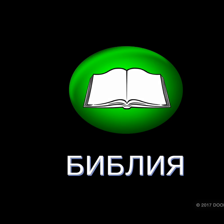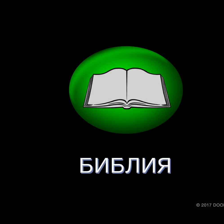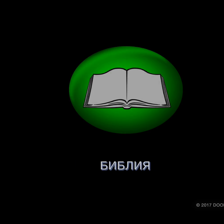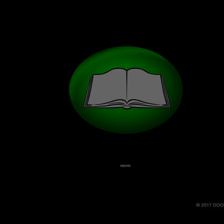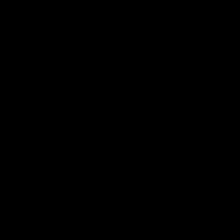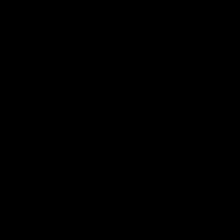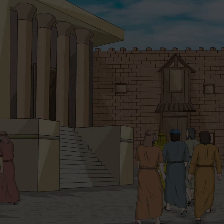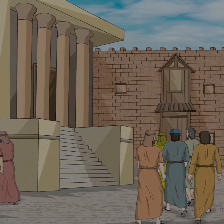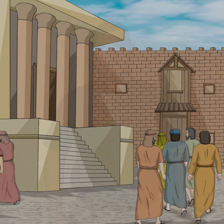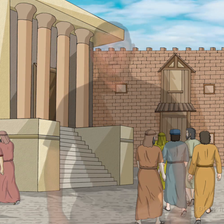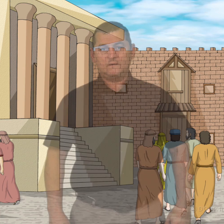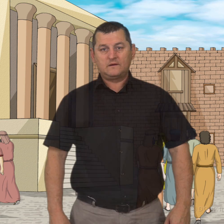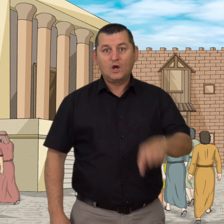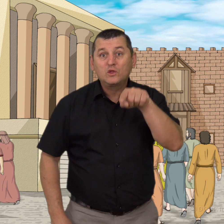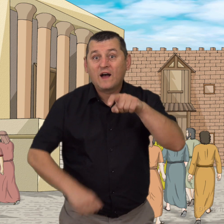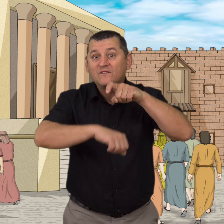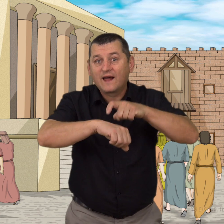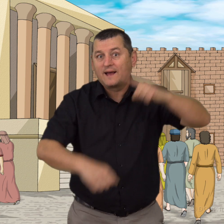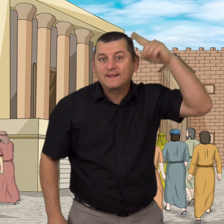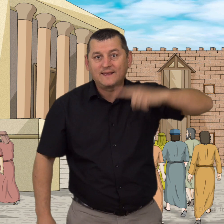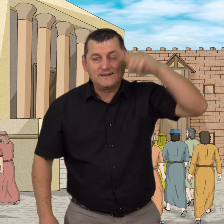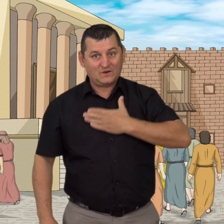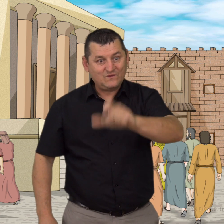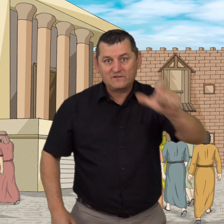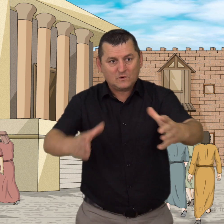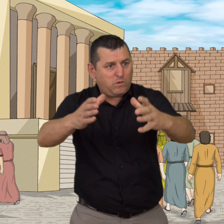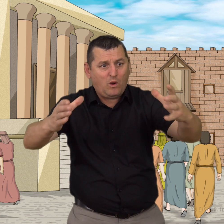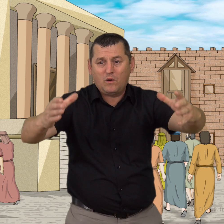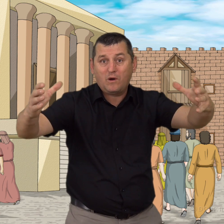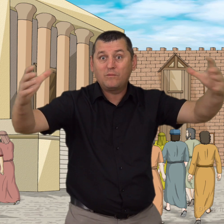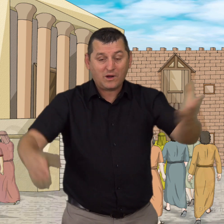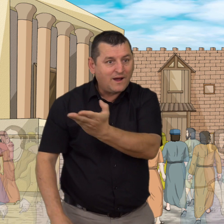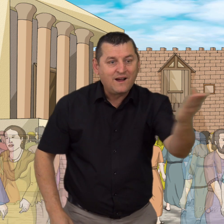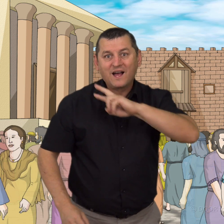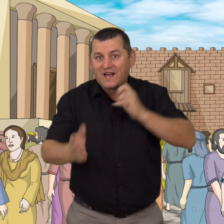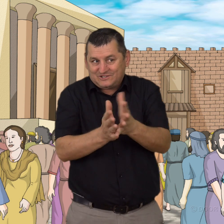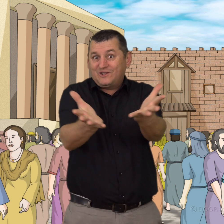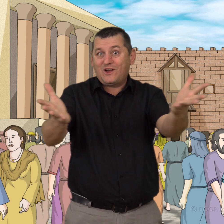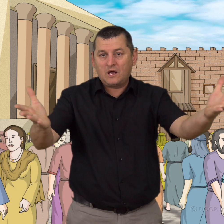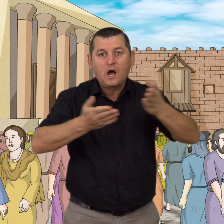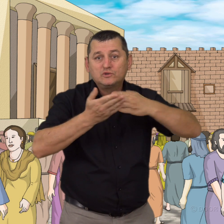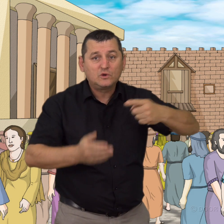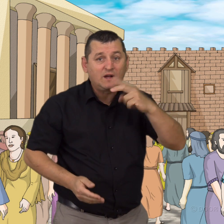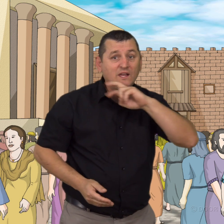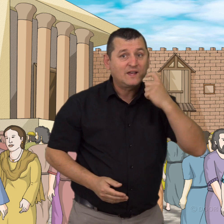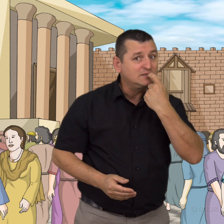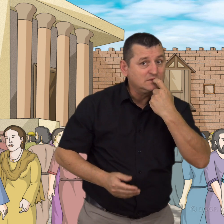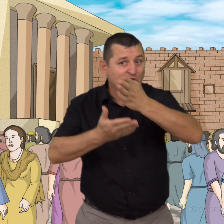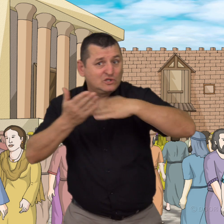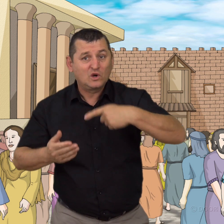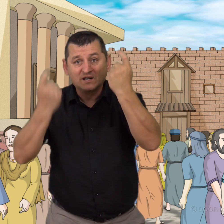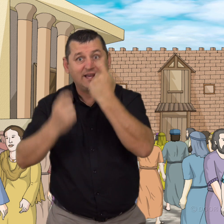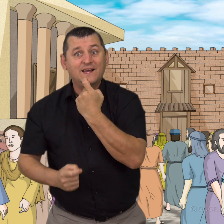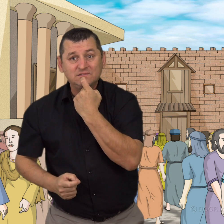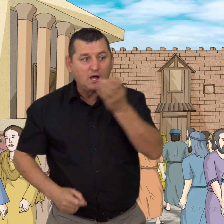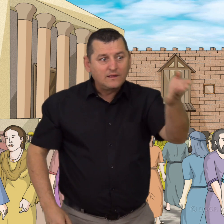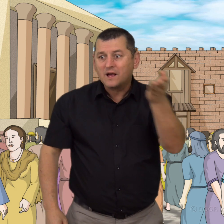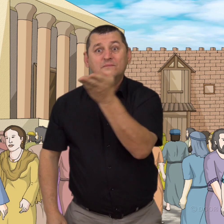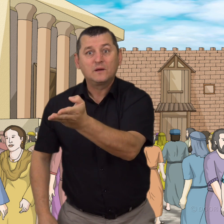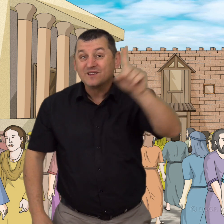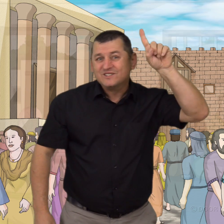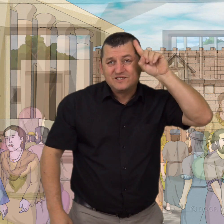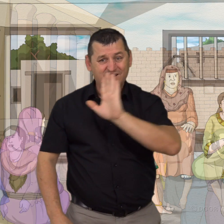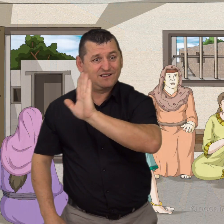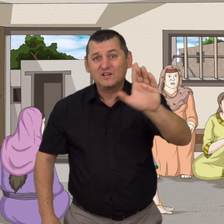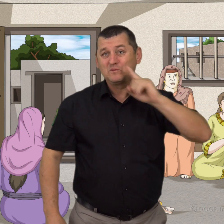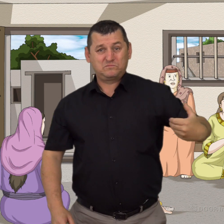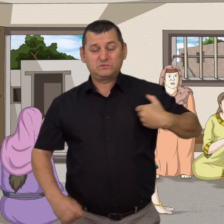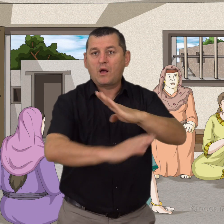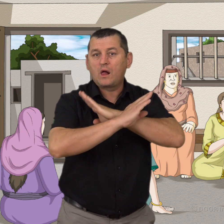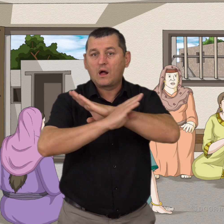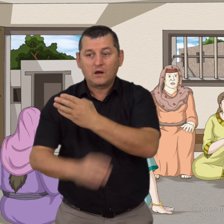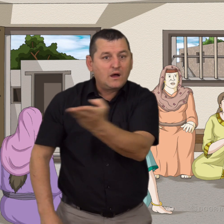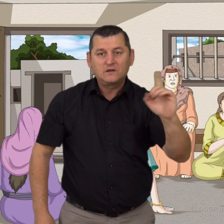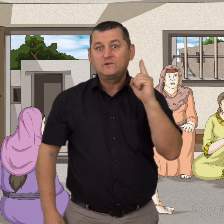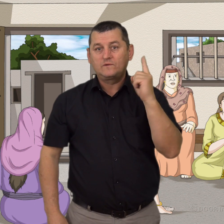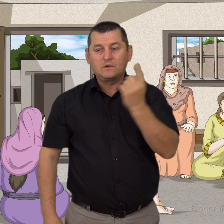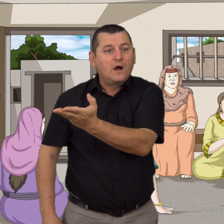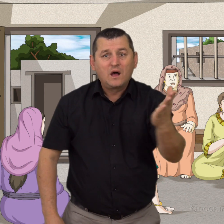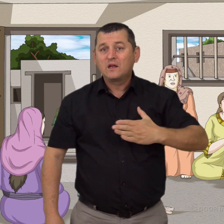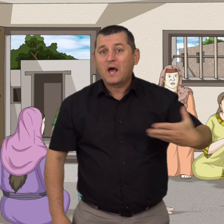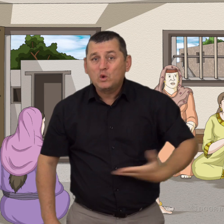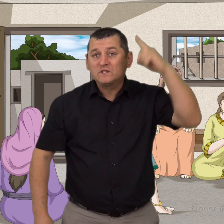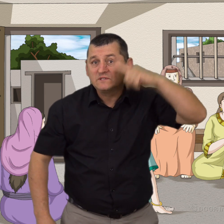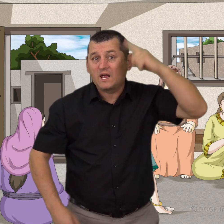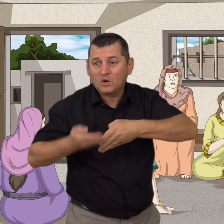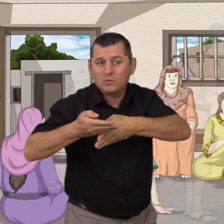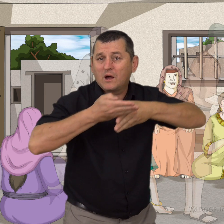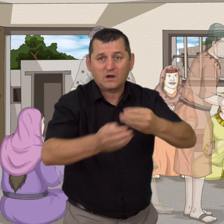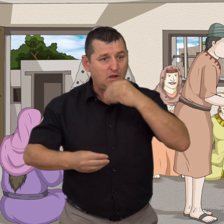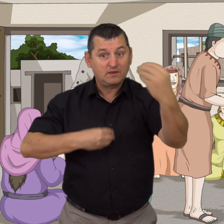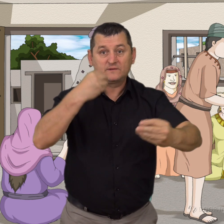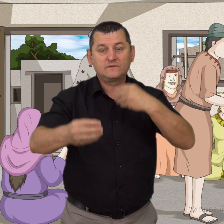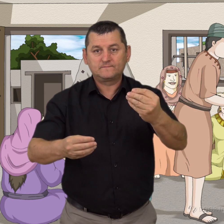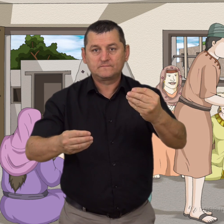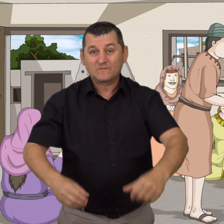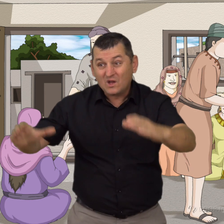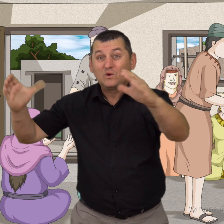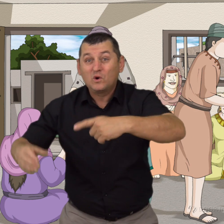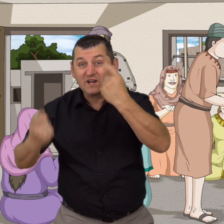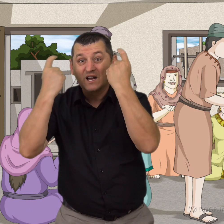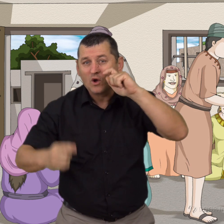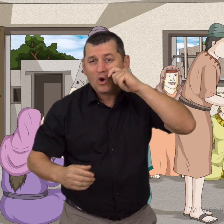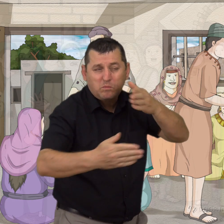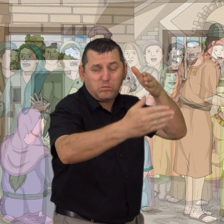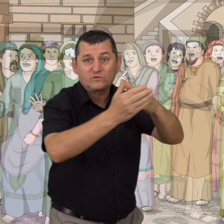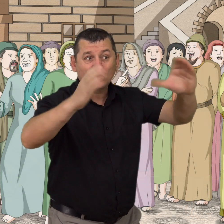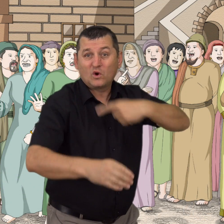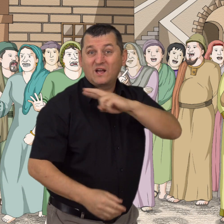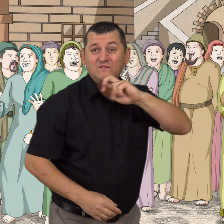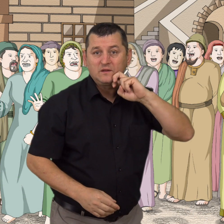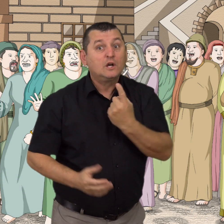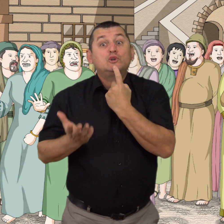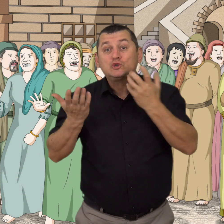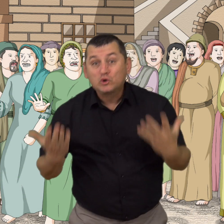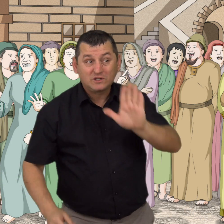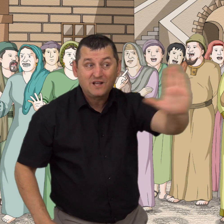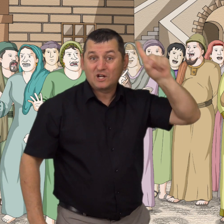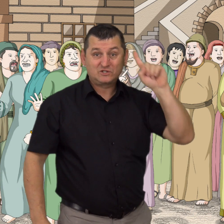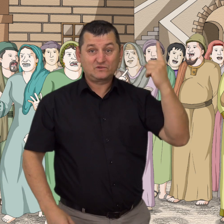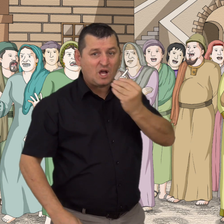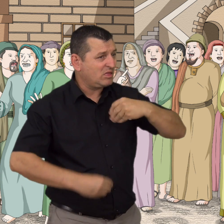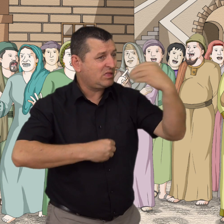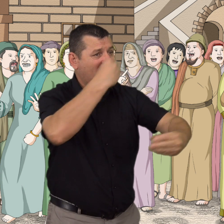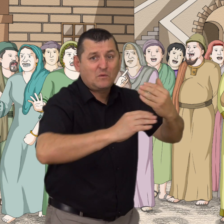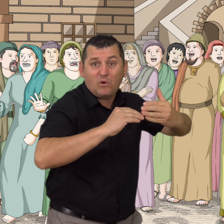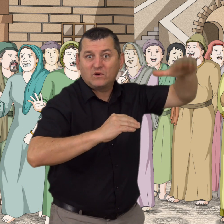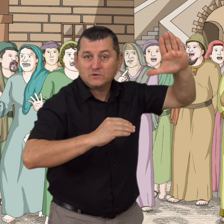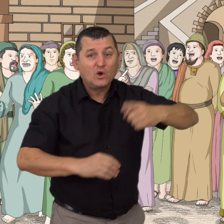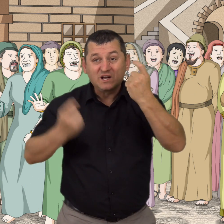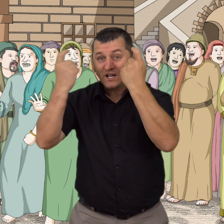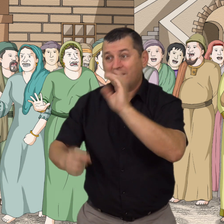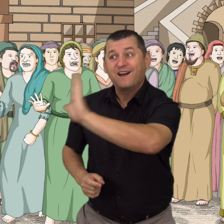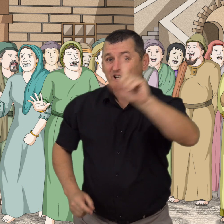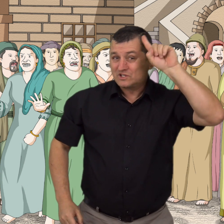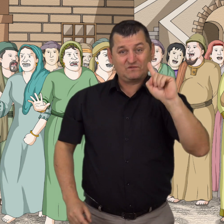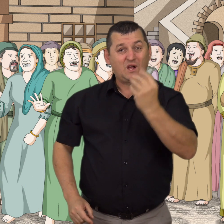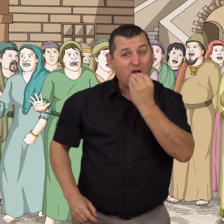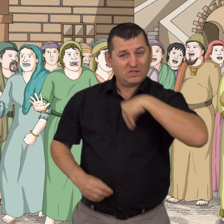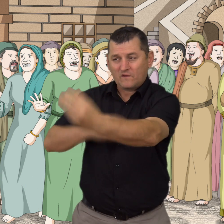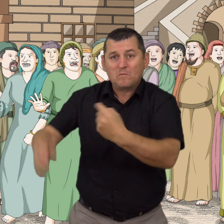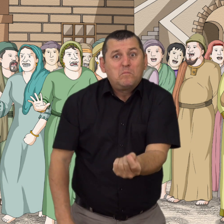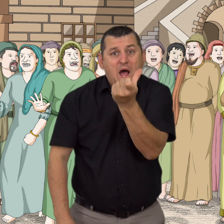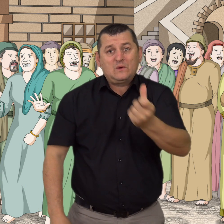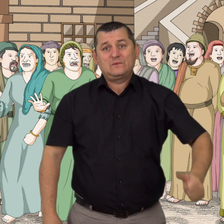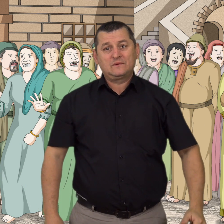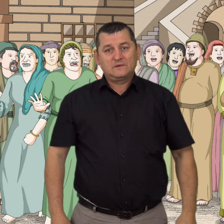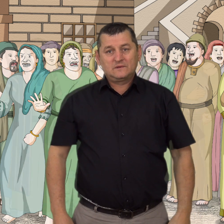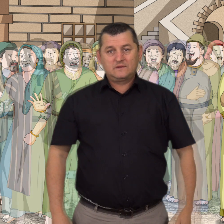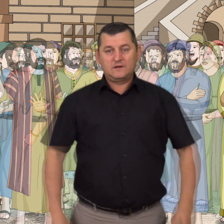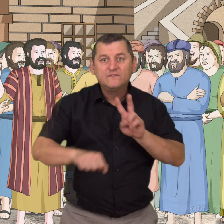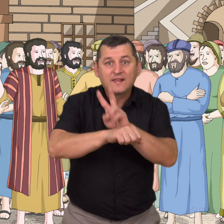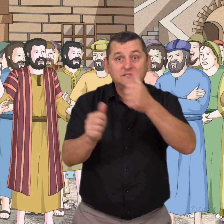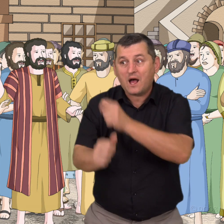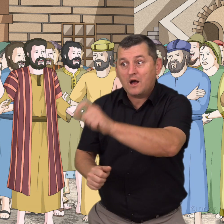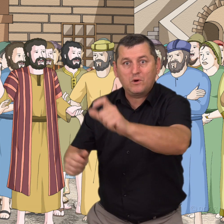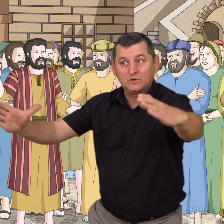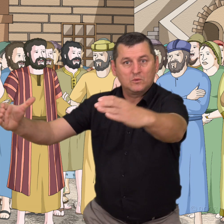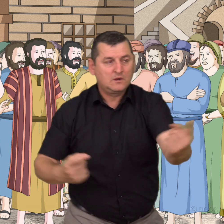In those days when the disciples were increasing in number, the Grecian Jews among them began to grumble against the Hebraic Jews because their widows were being overlooked in the daily distribution of food.